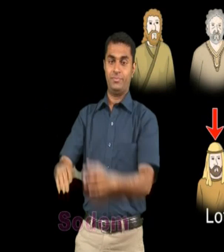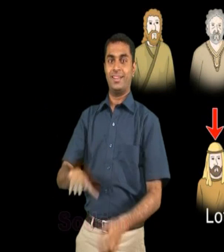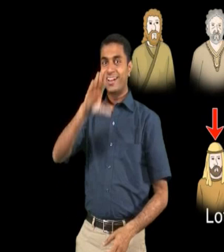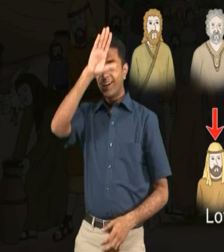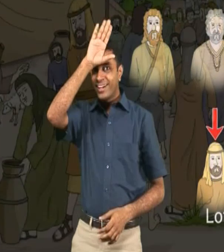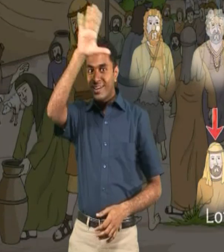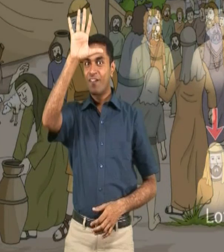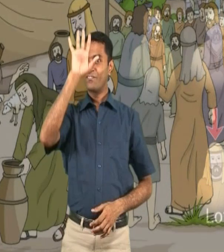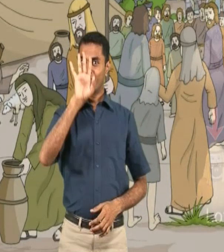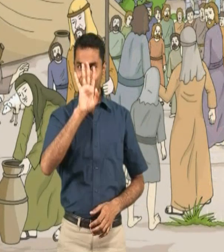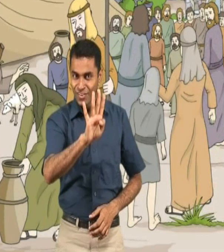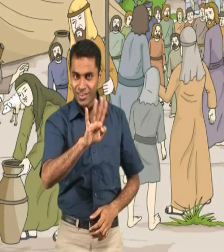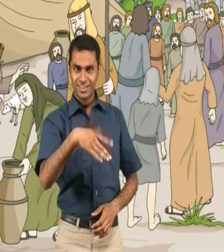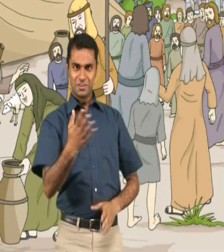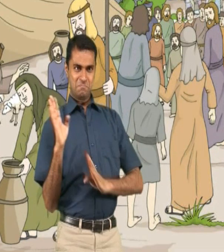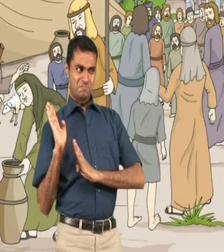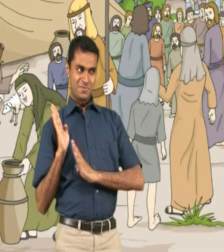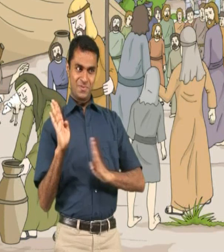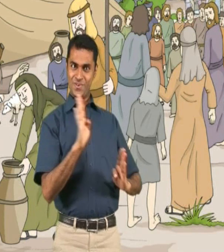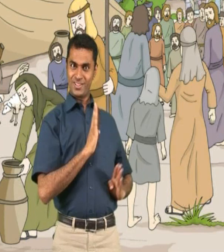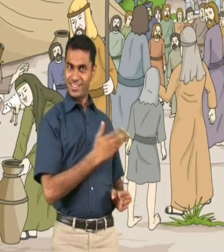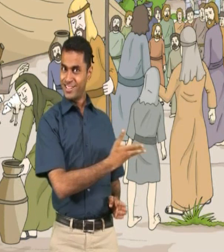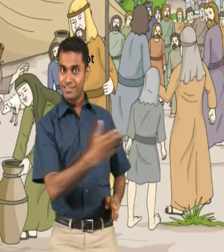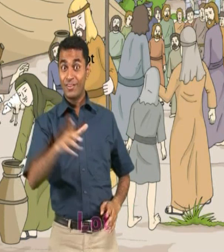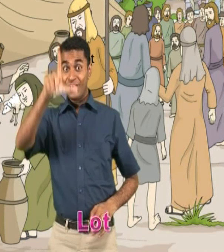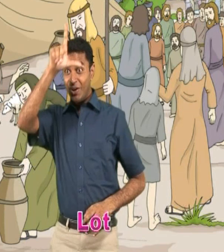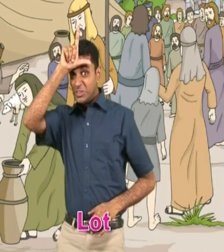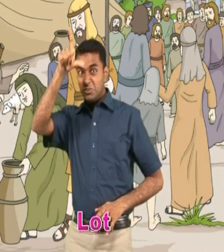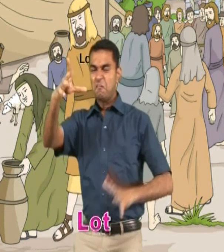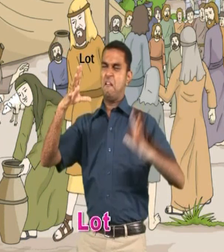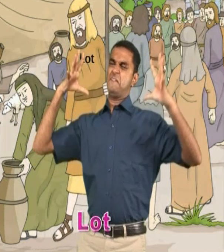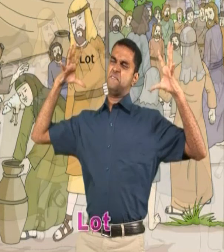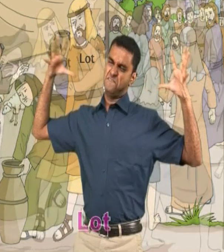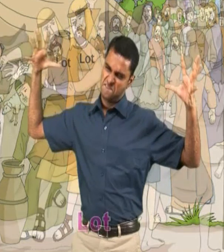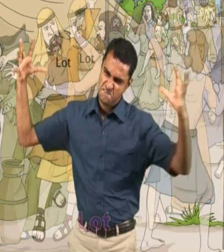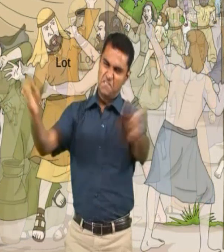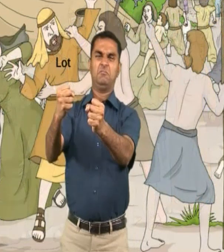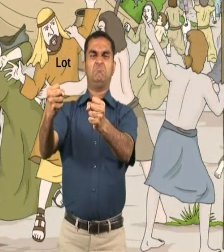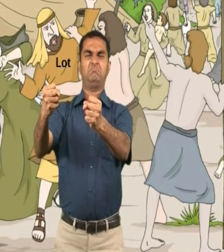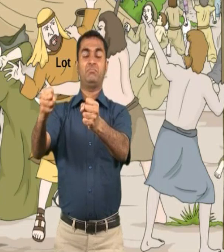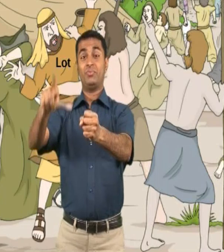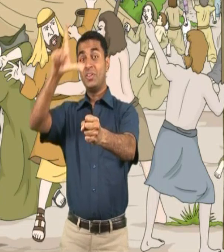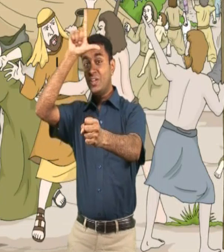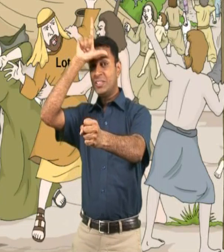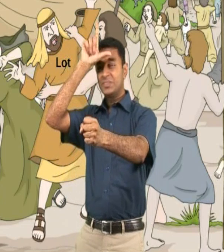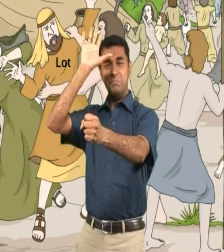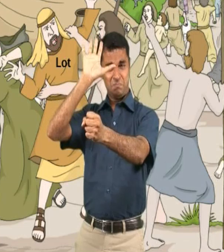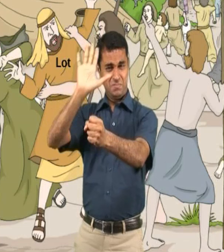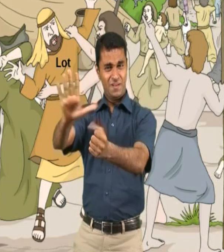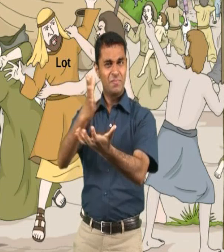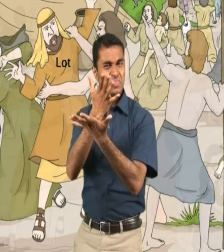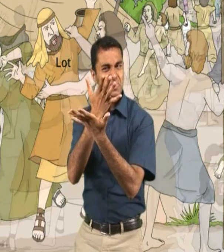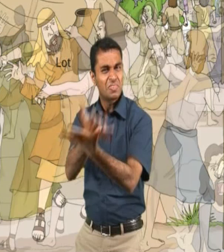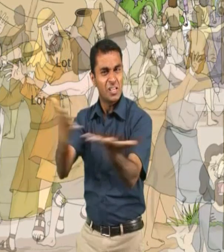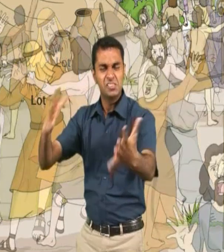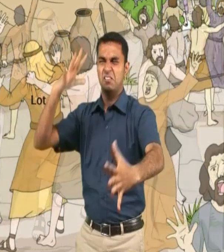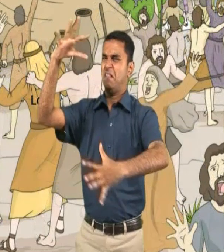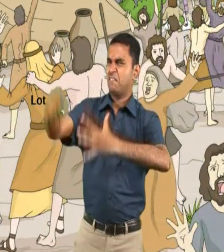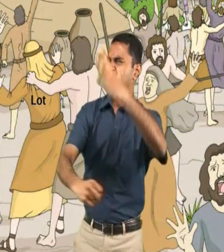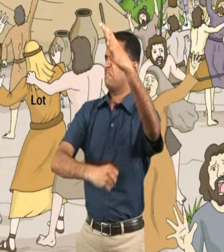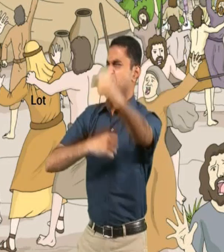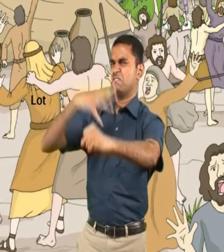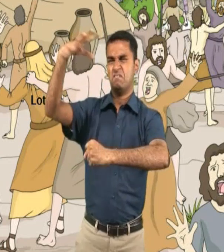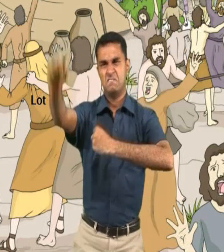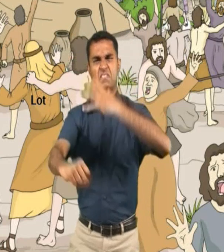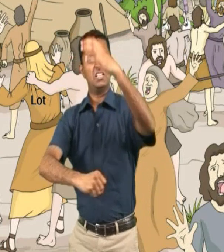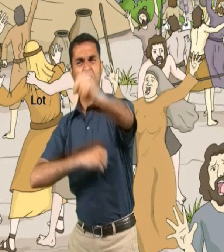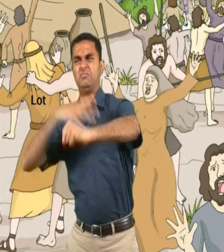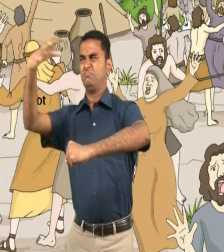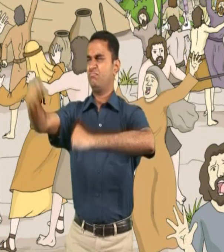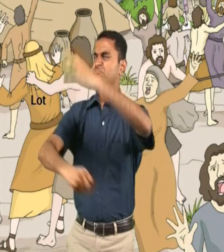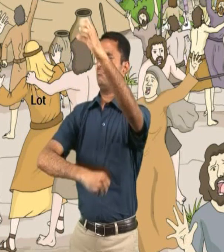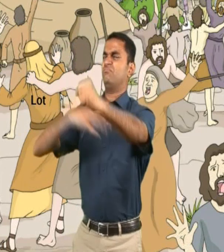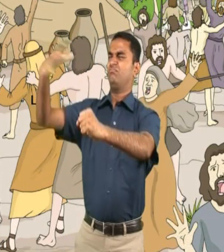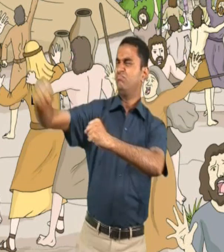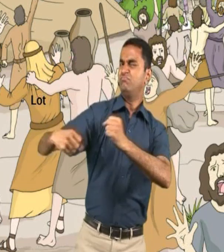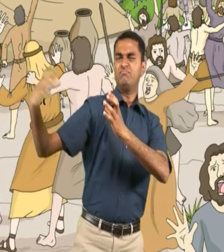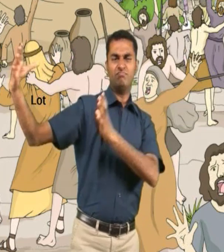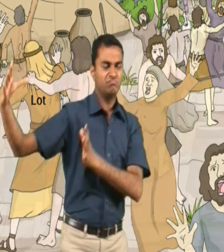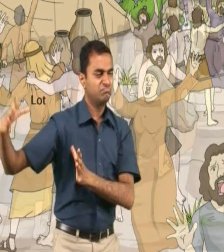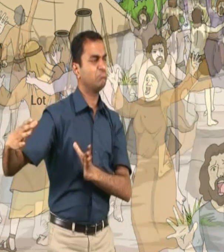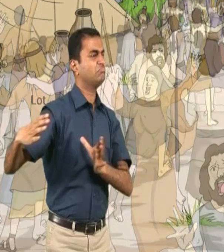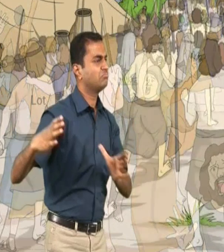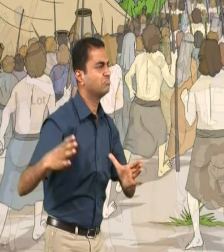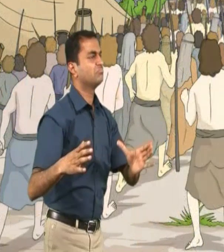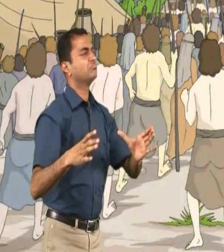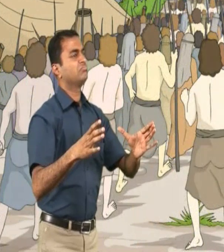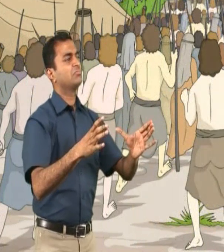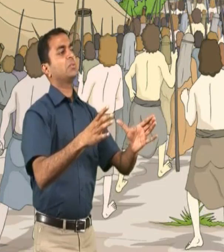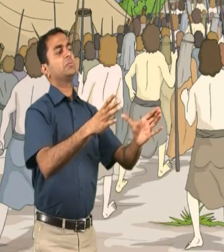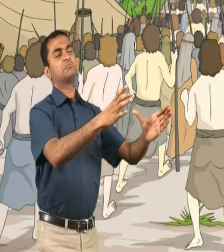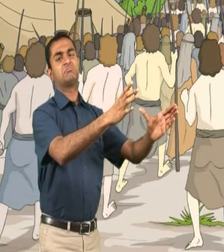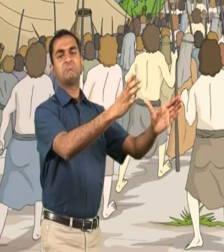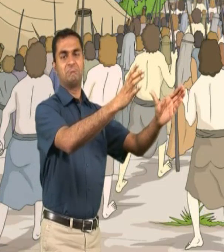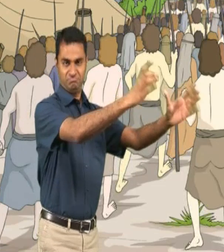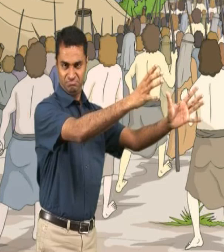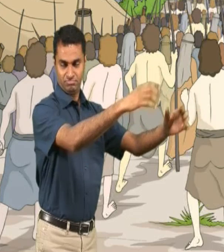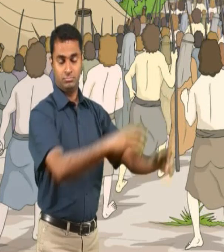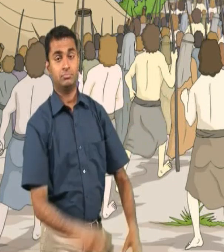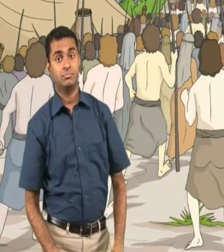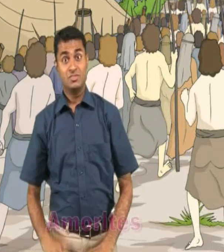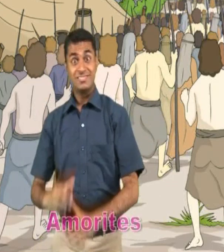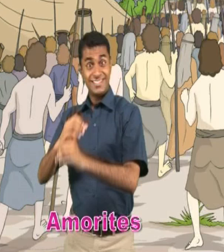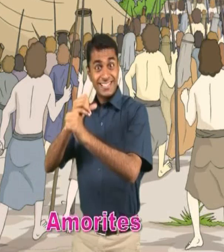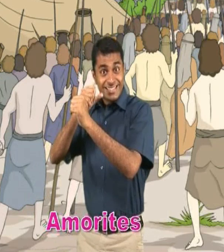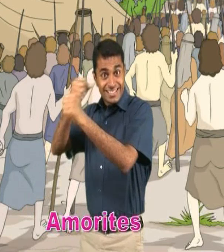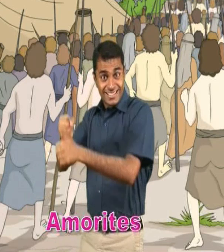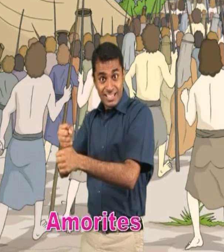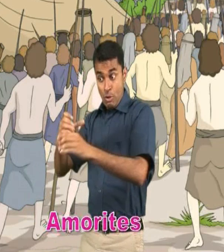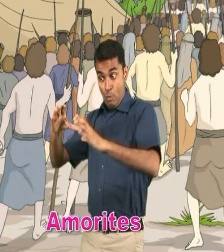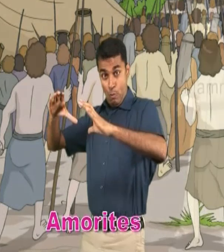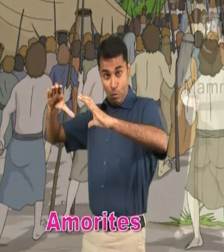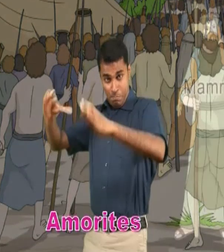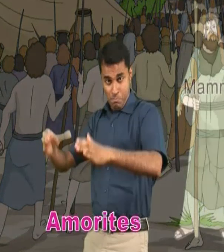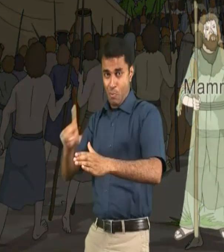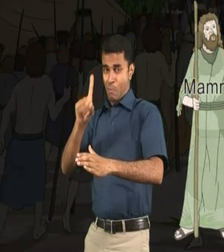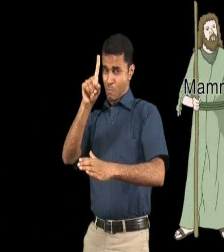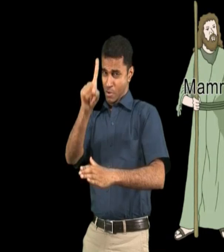Then an escapee came and reported this to Abram the Hebrew.